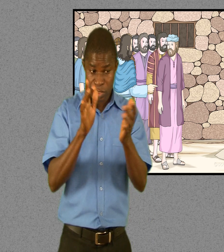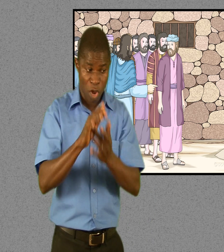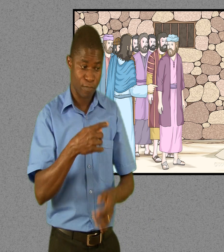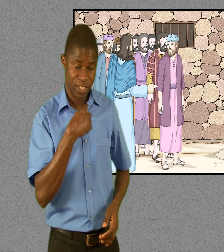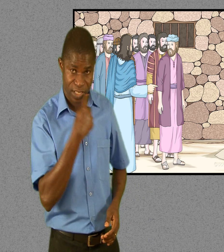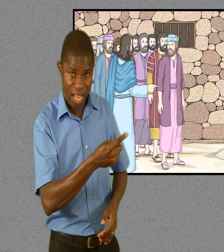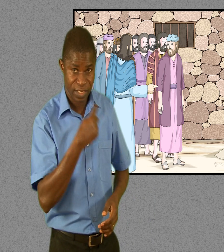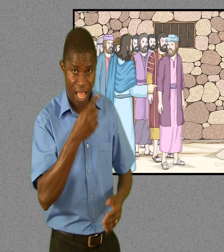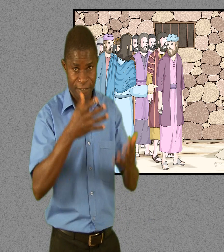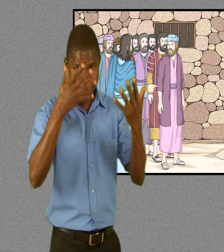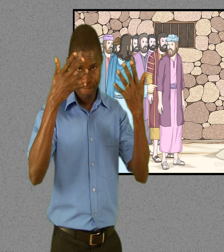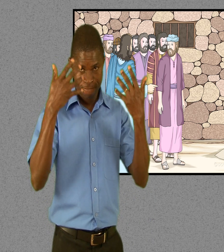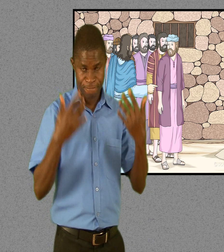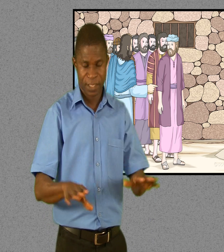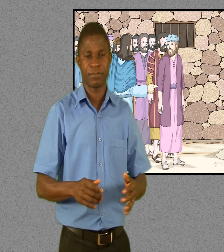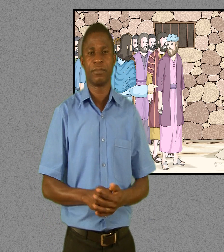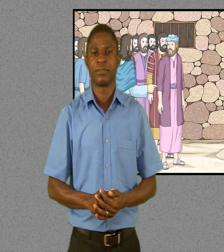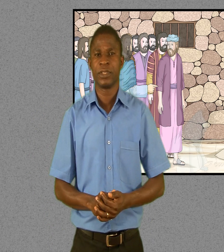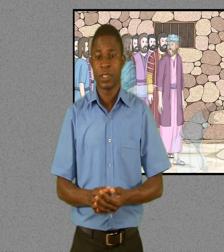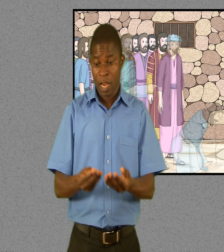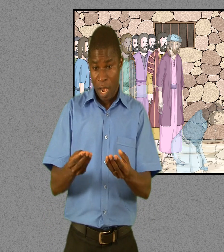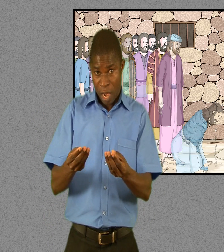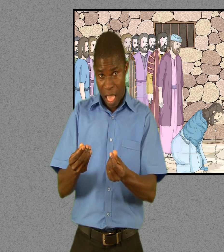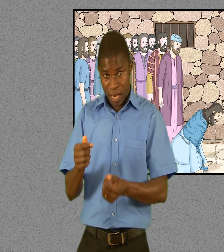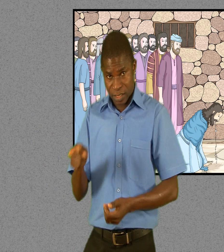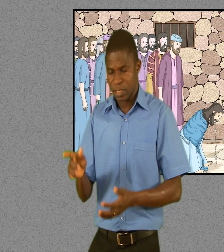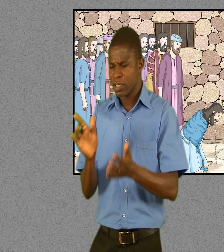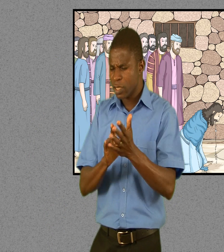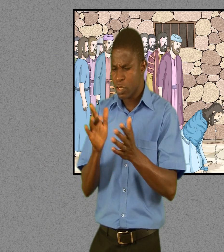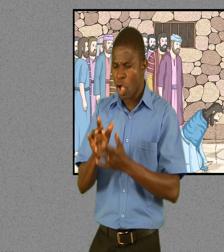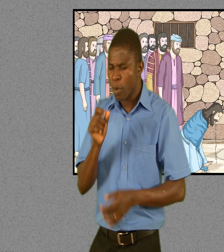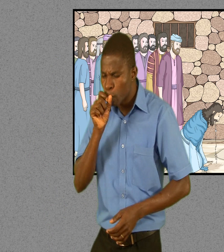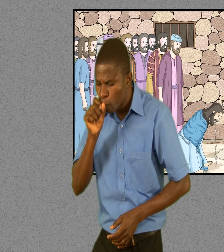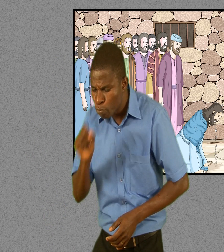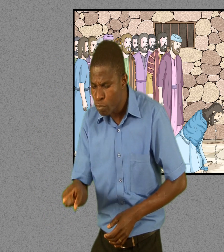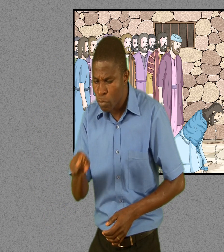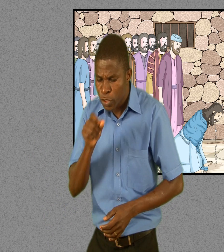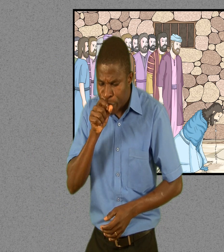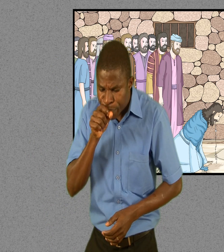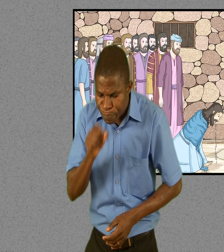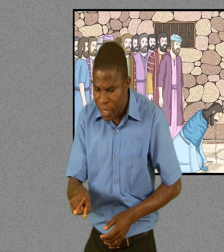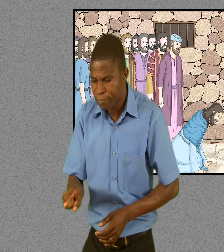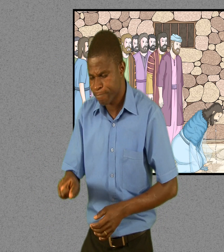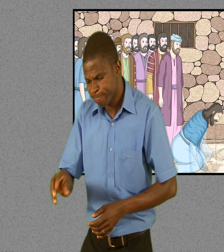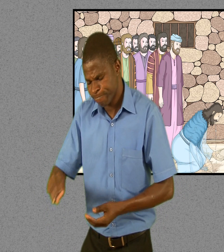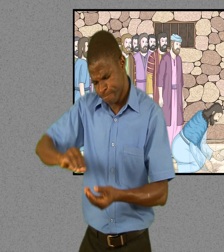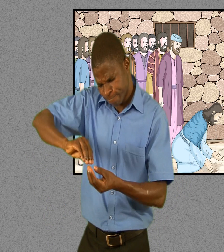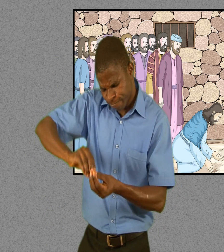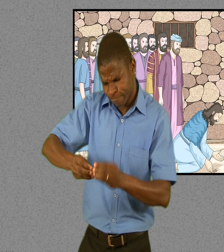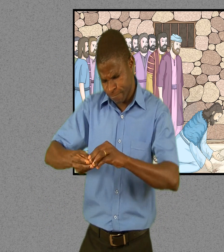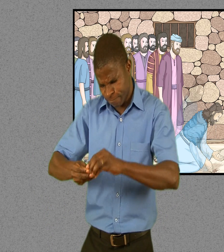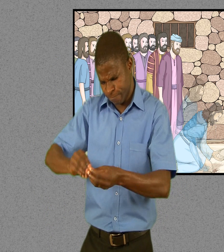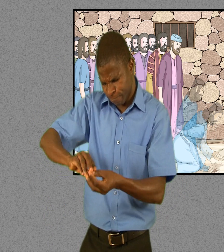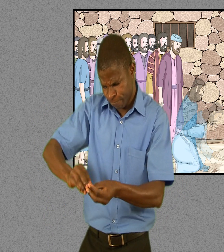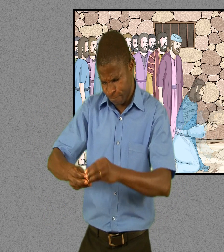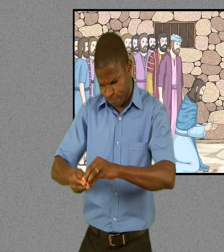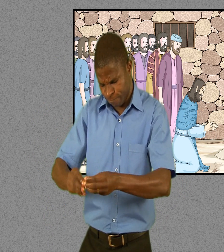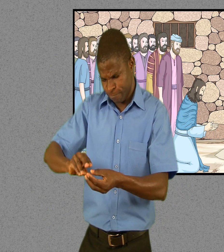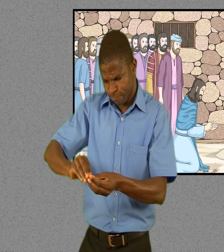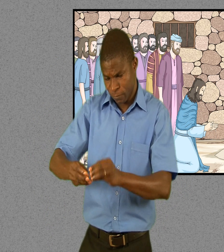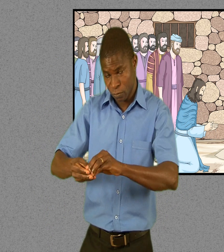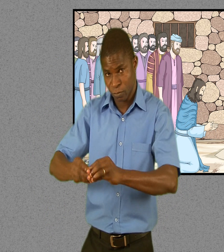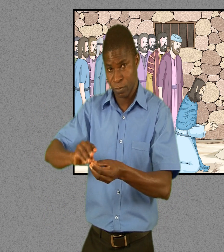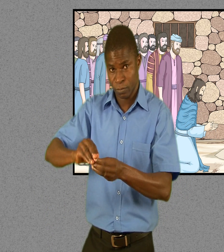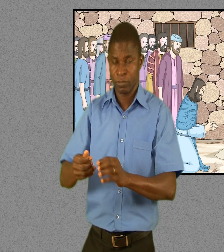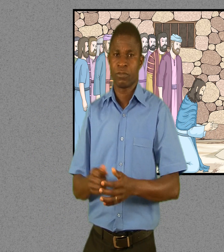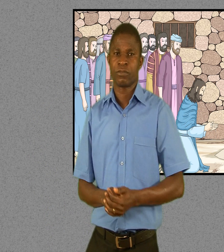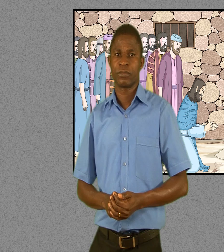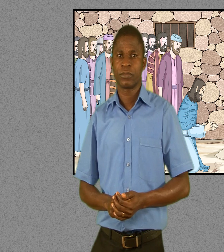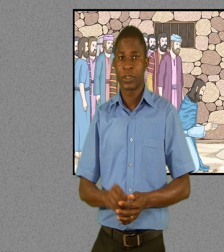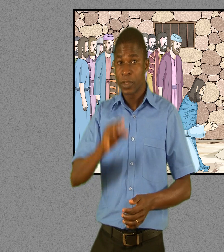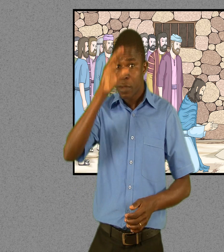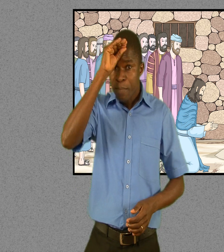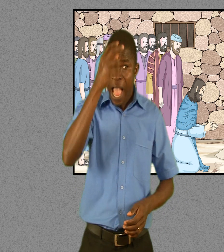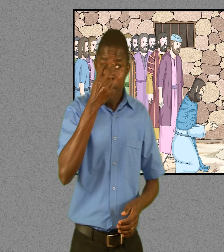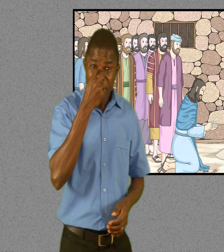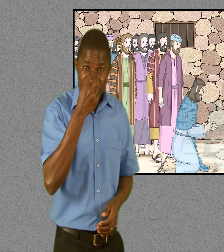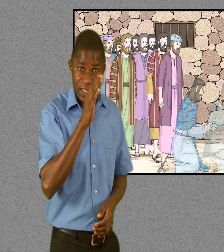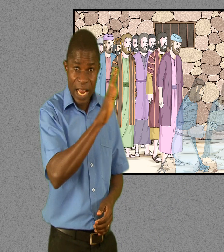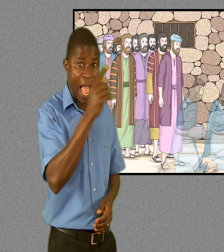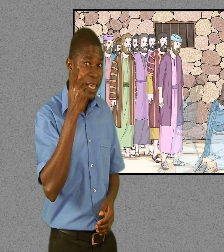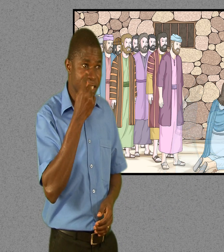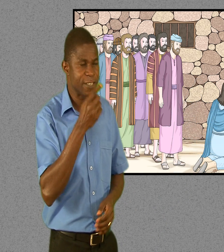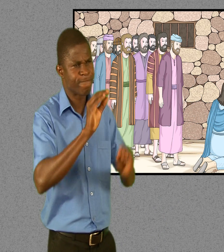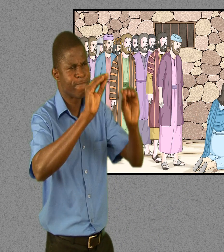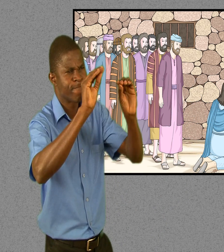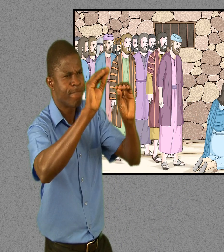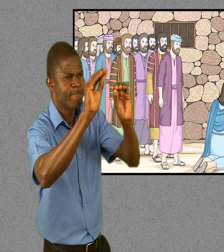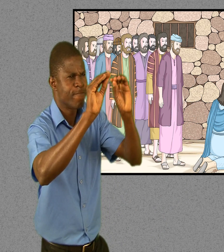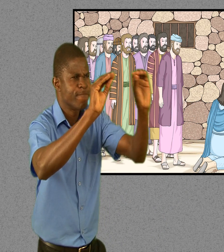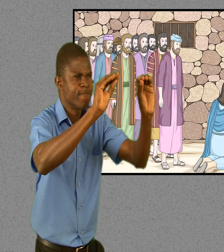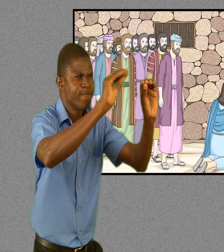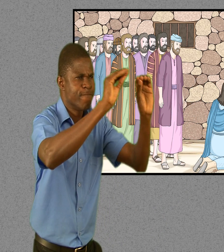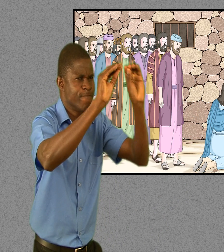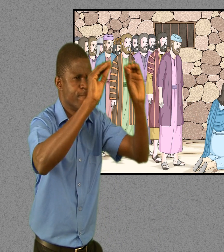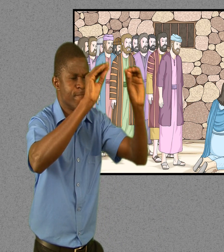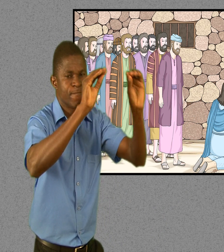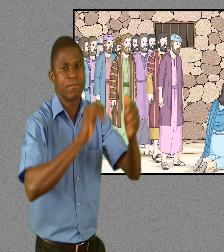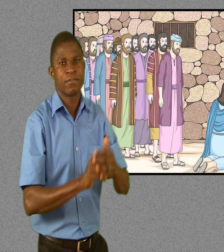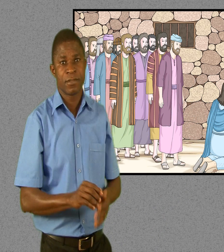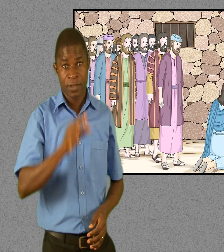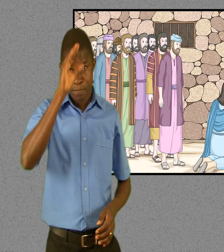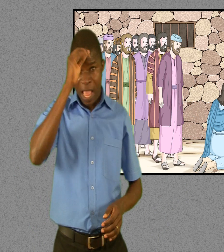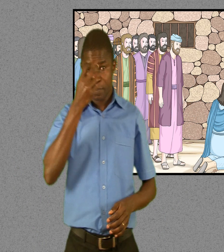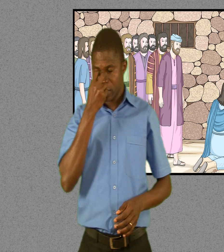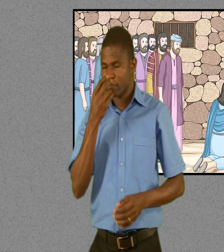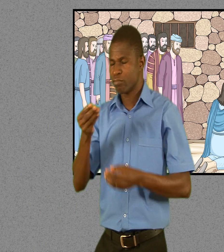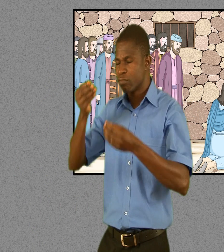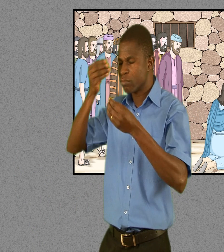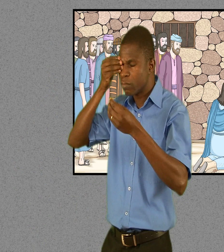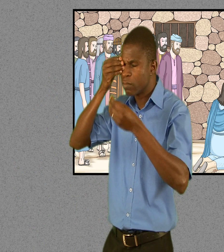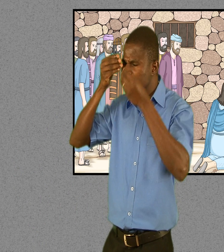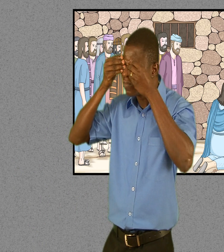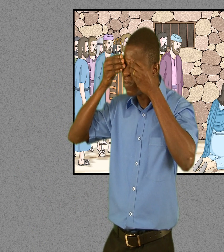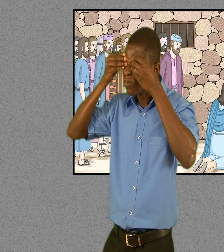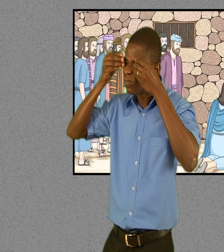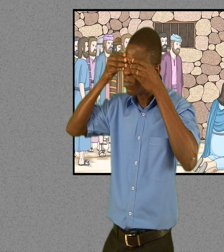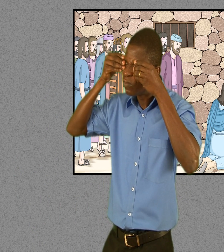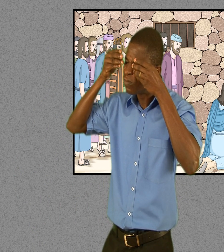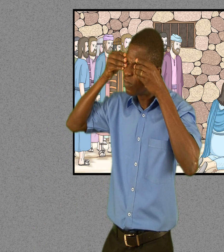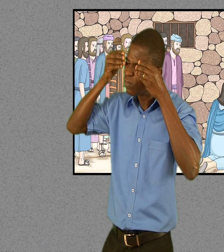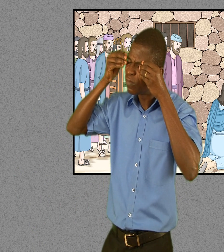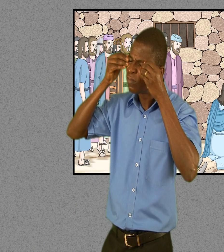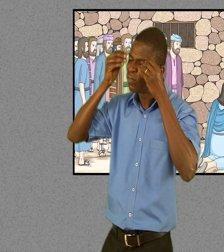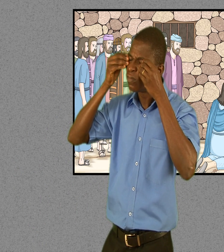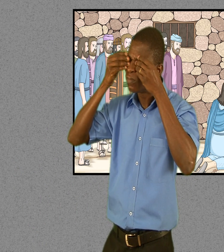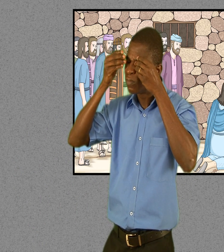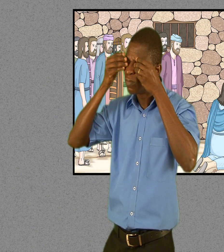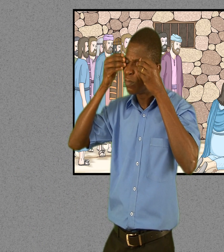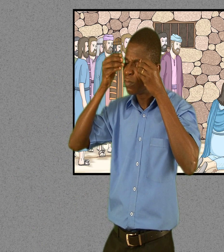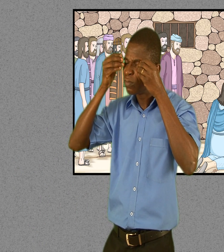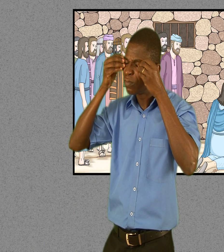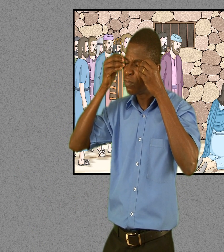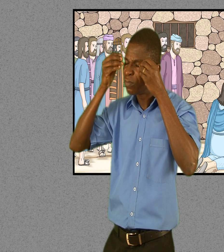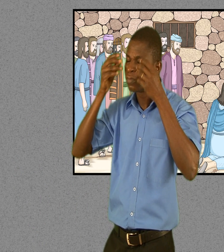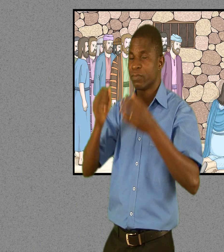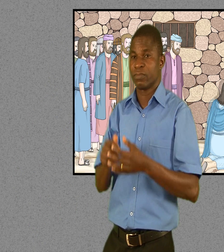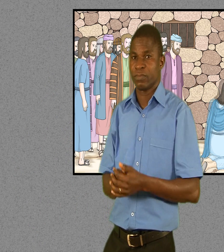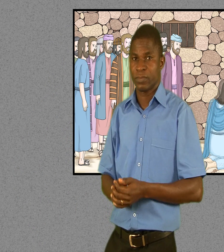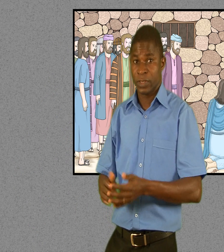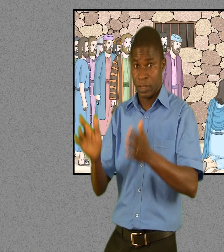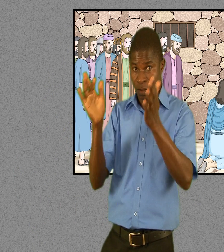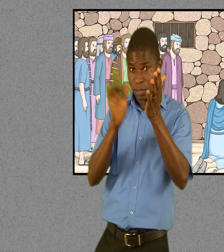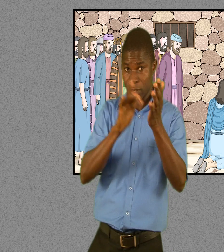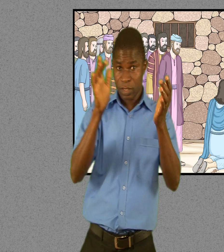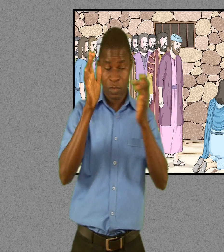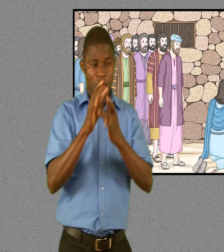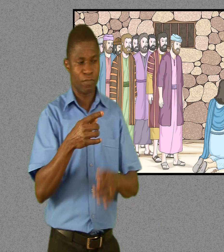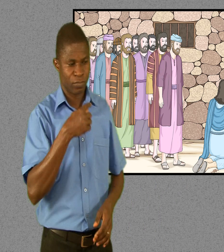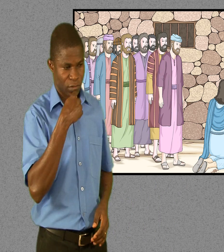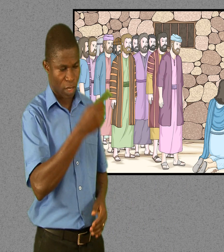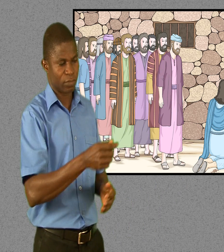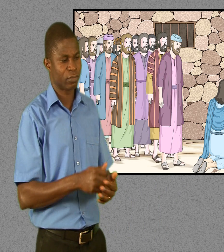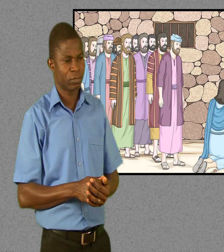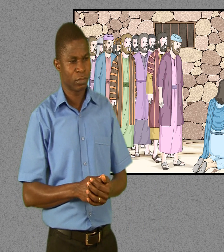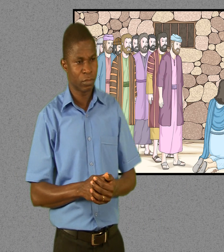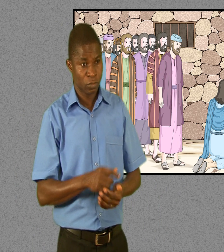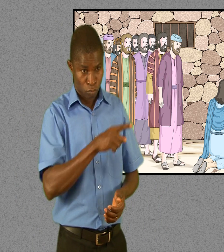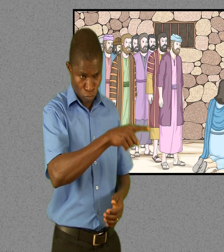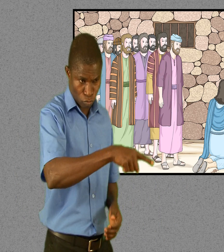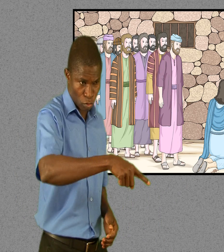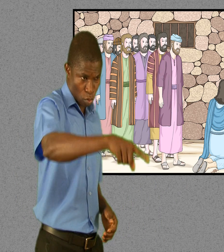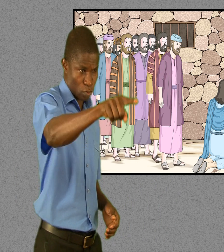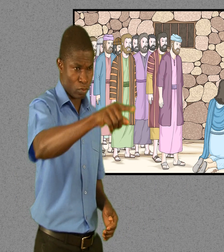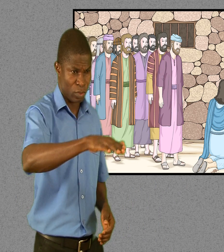When Jesus had said this, He spit on the ground, made some mud, and applied it to the man’s eyes.